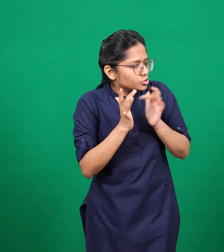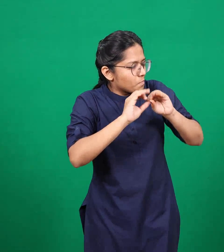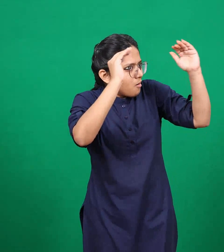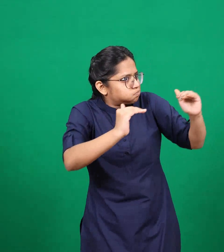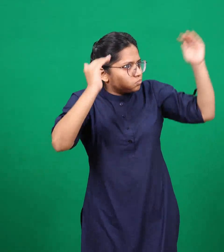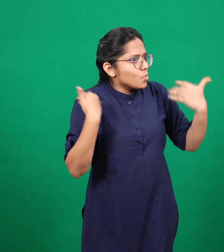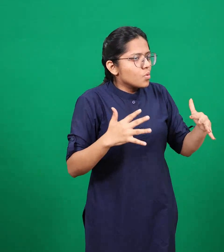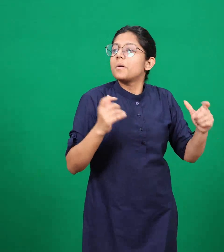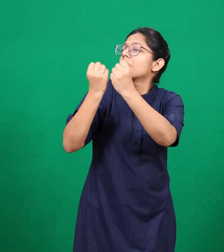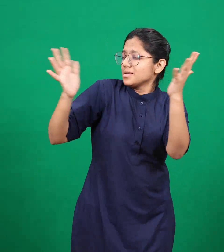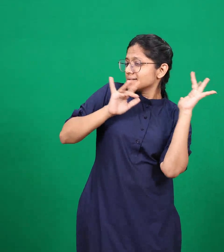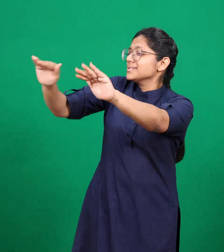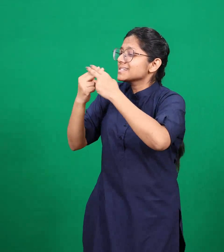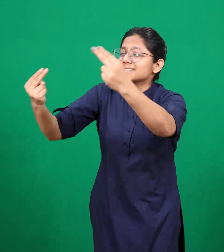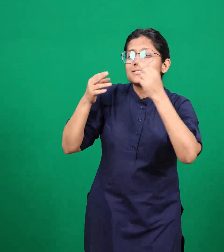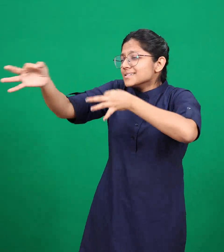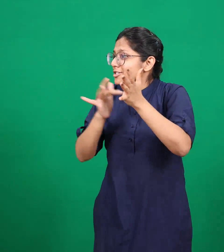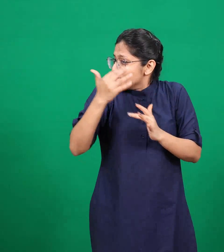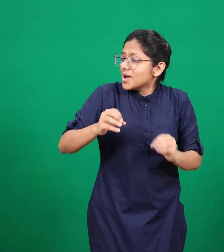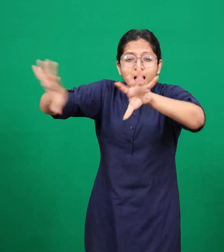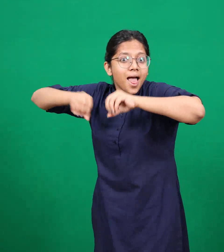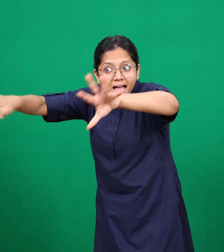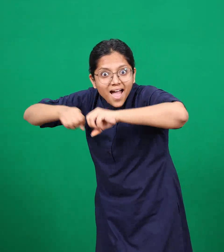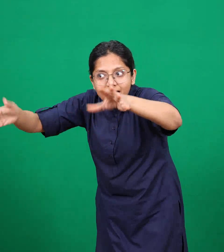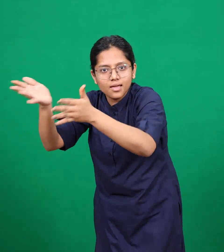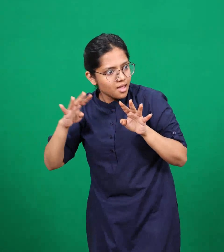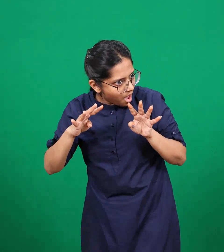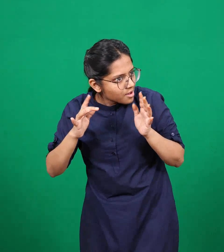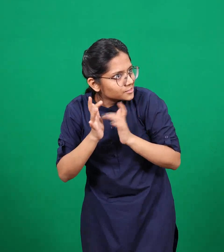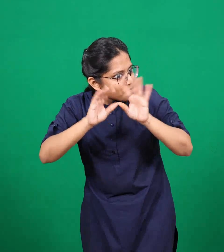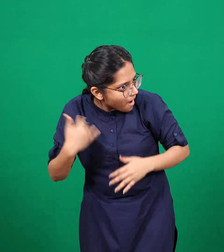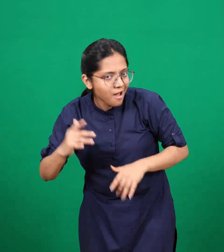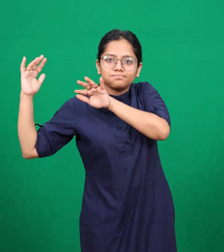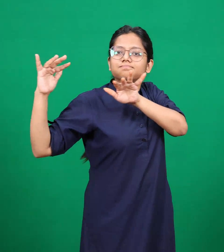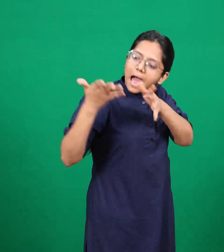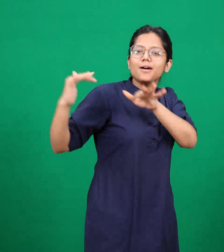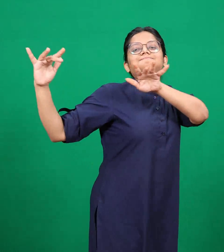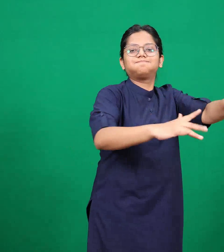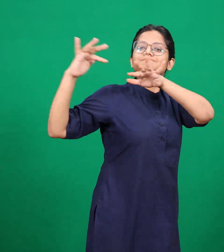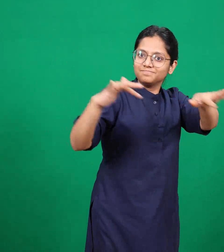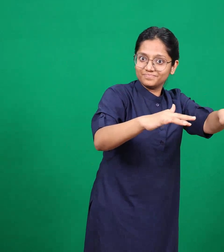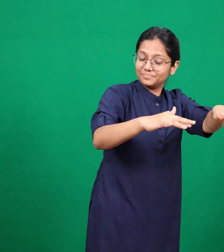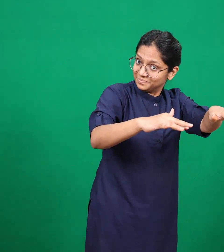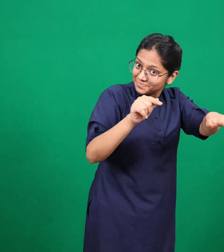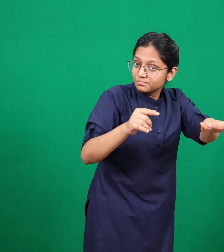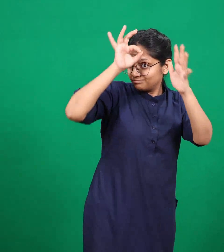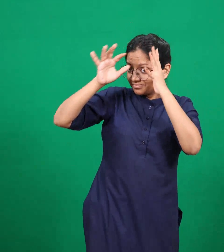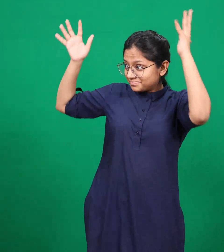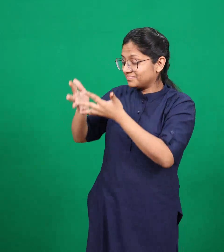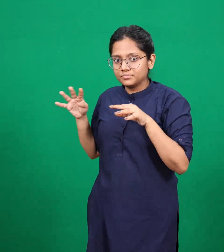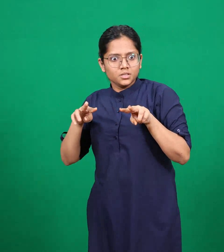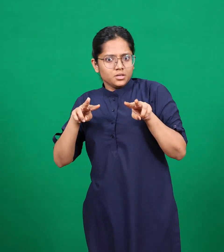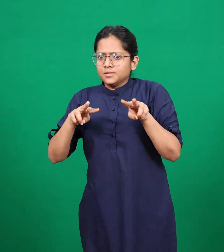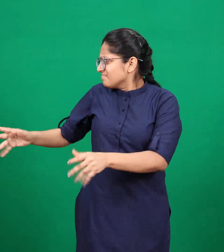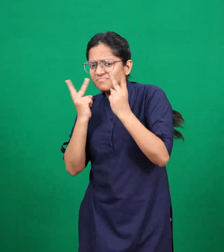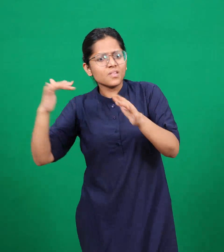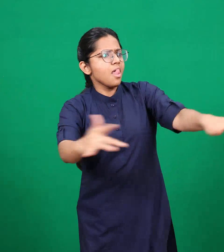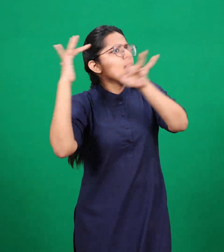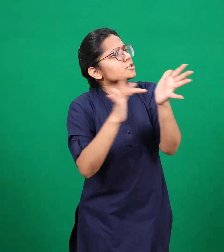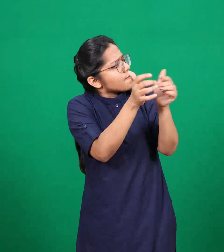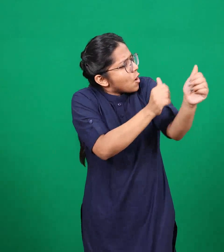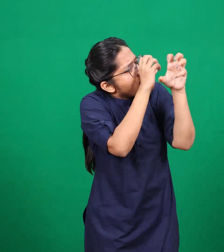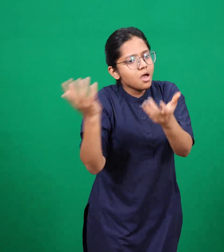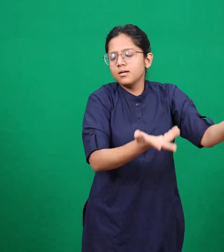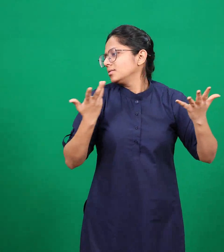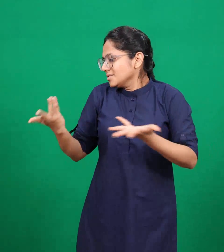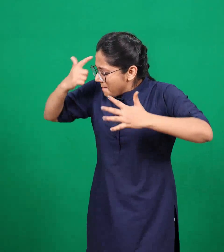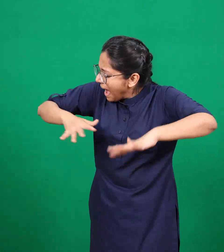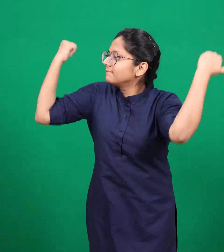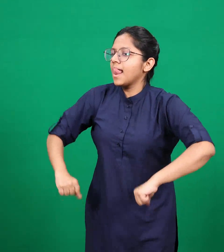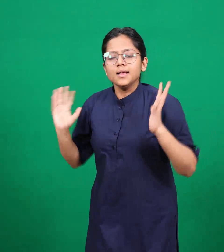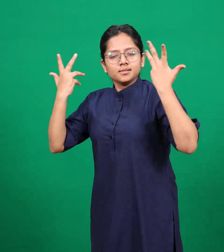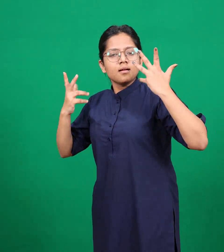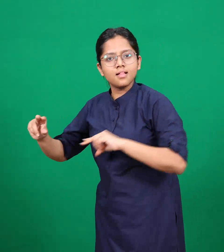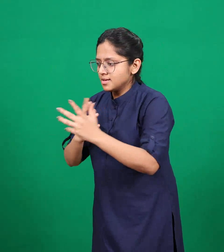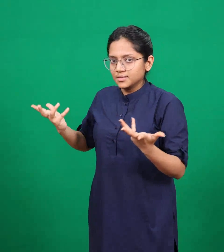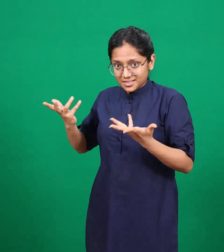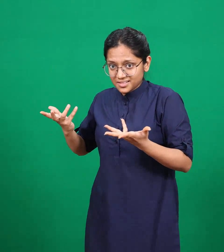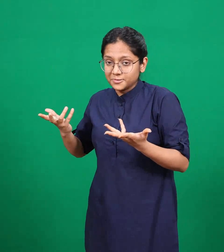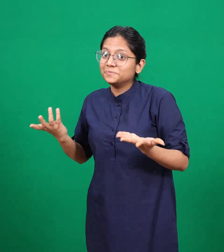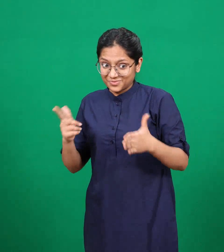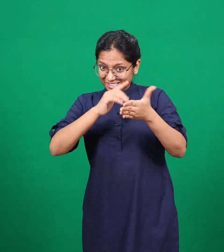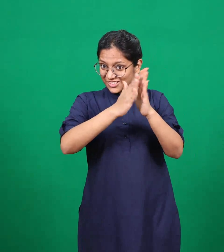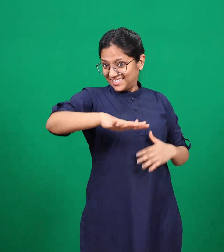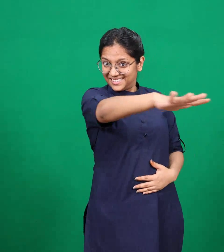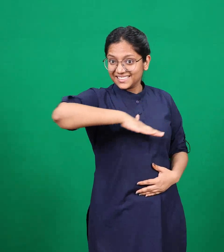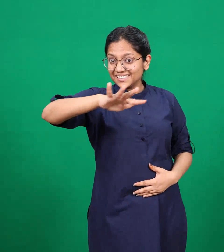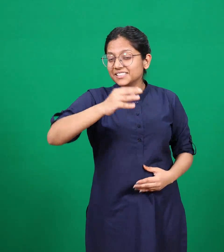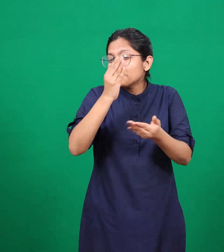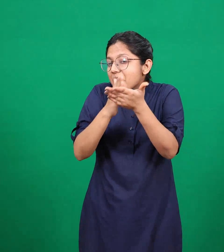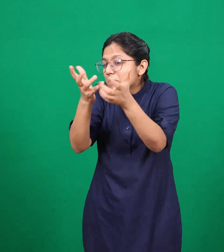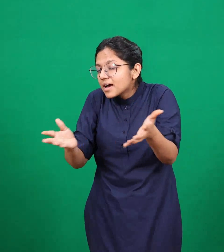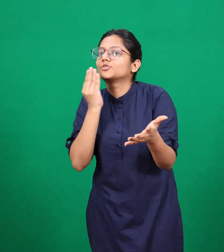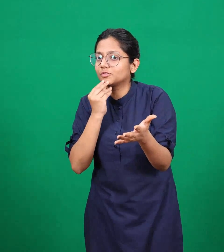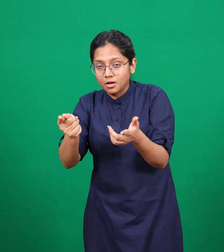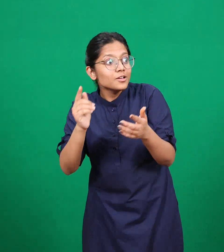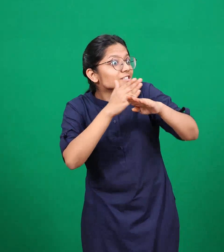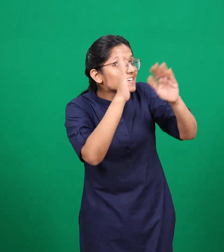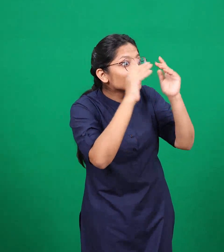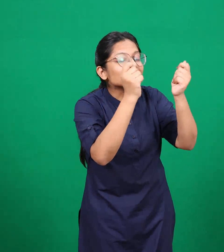That is also why the crowd went out to meet Him, because they heard that He had performed this sign. Then the Pharisees said to one another, "You can see that this is doing you no good.